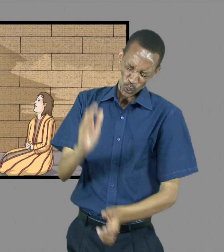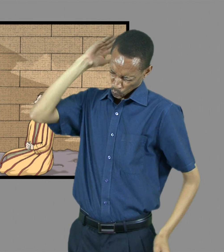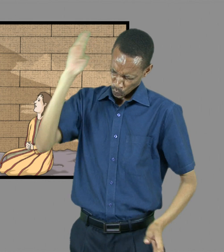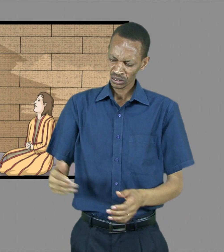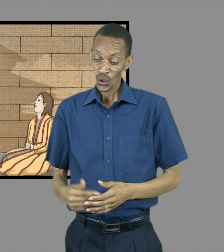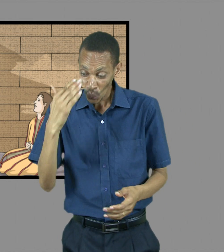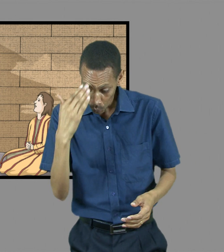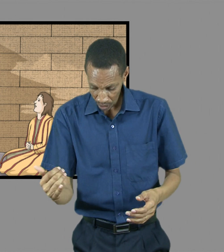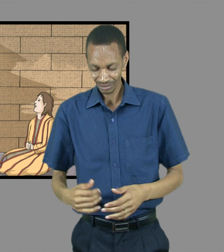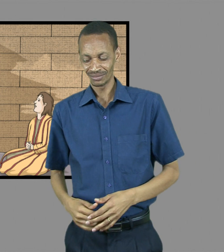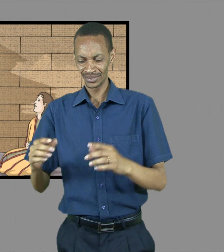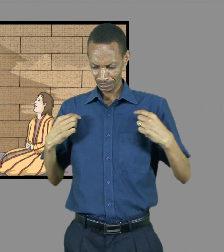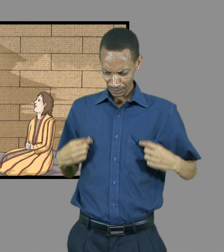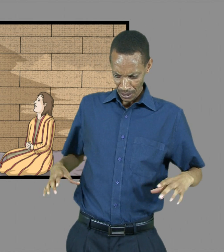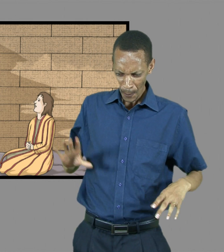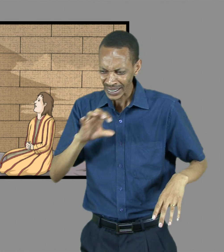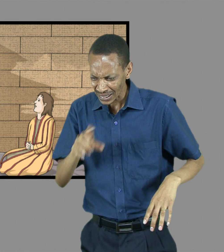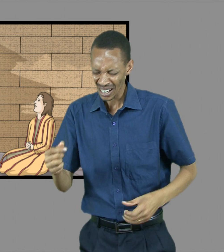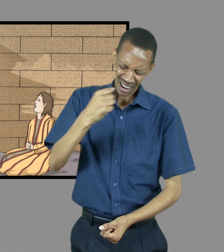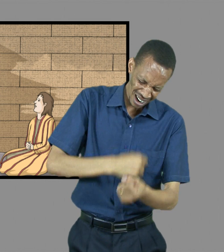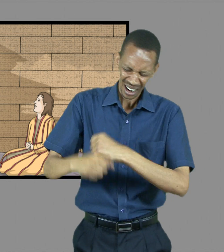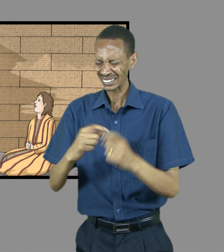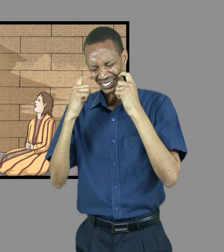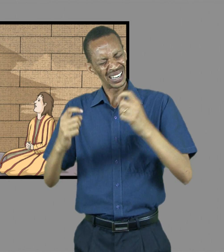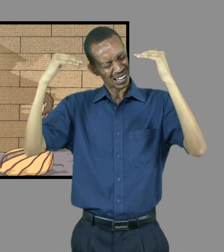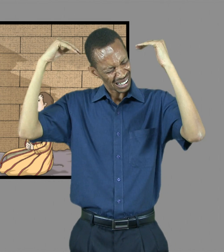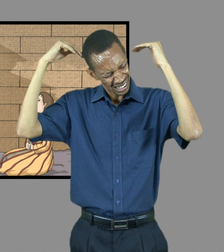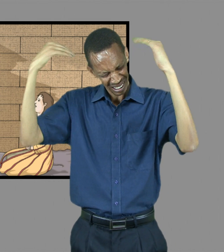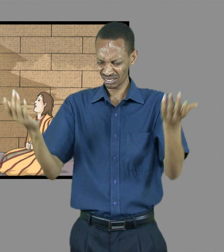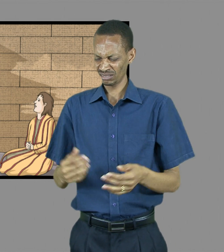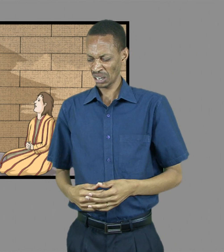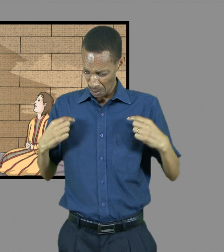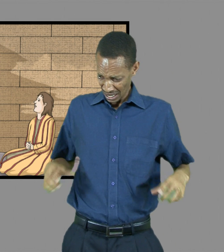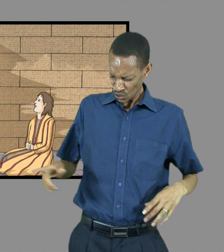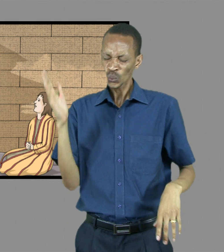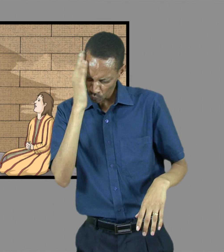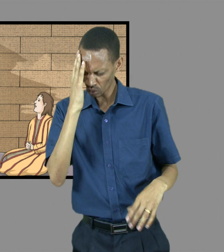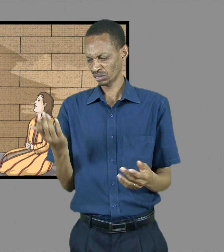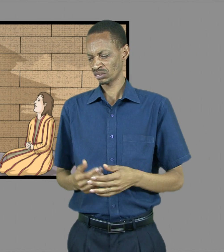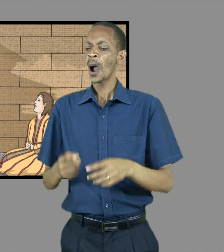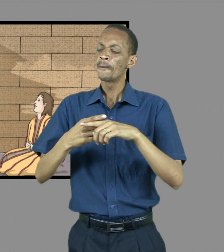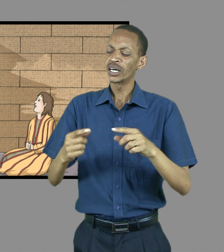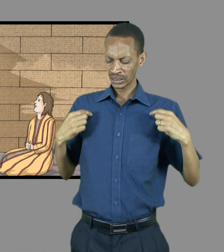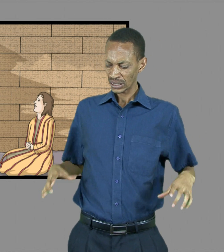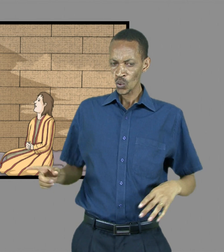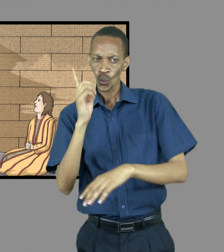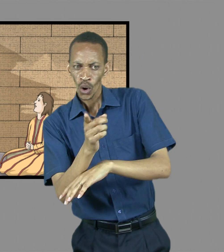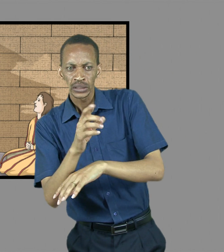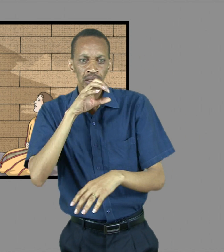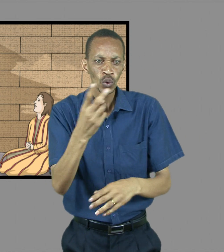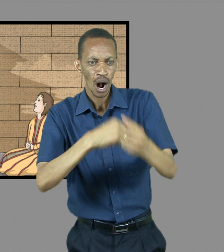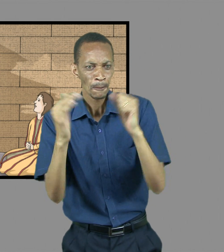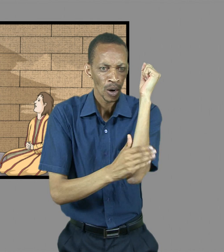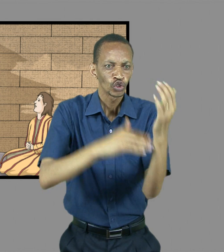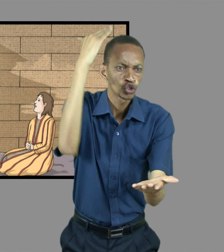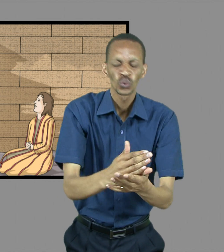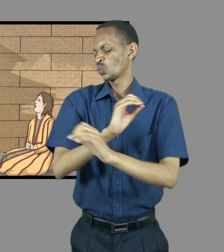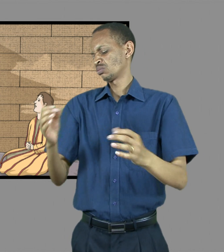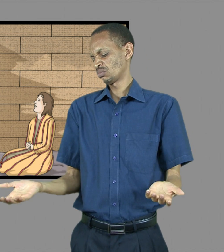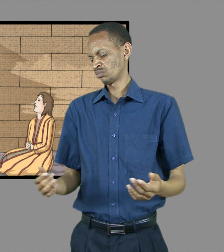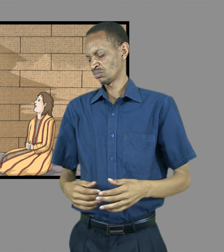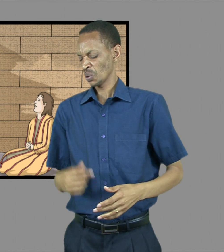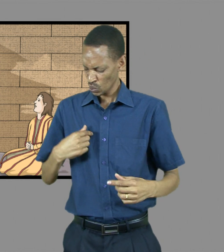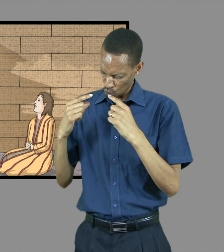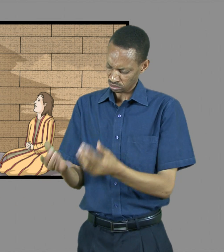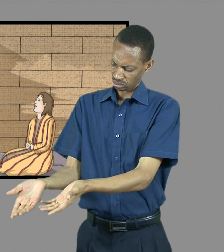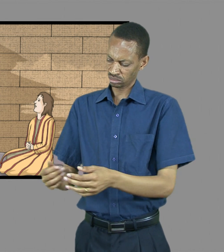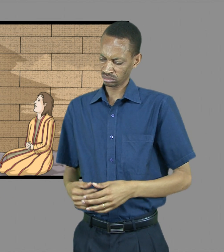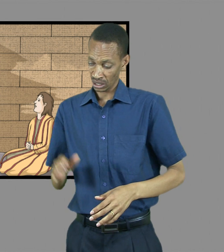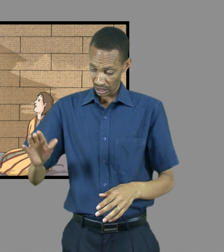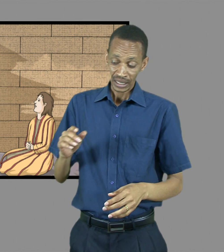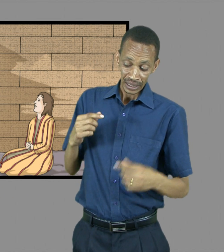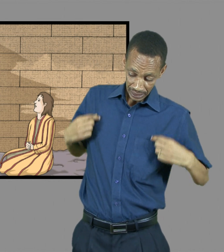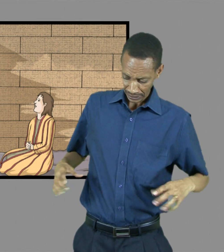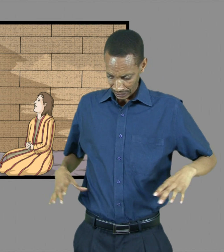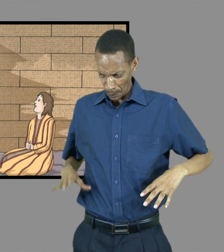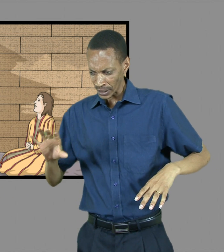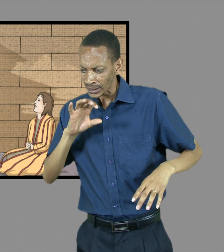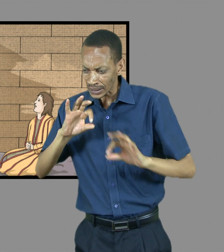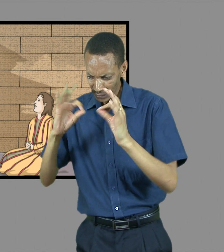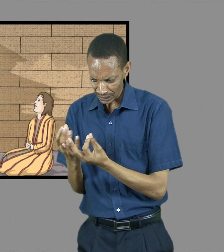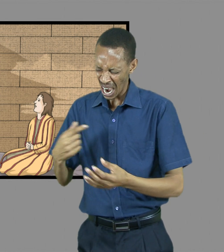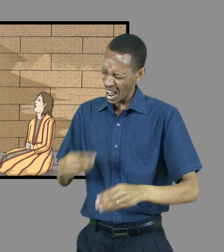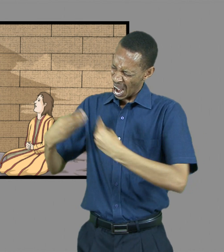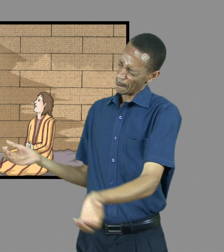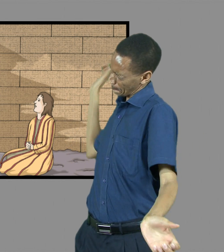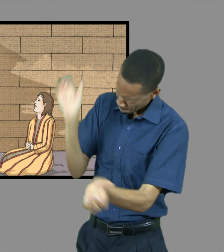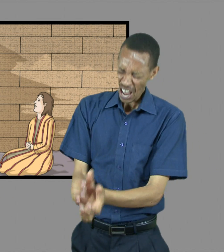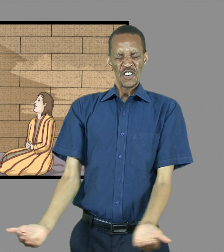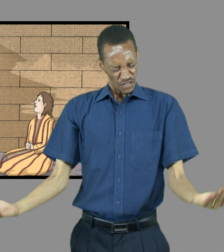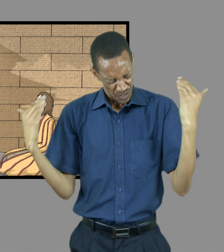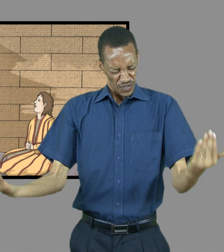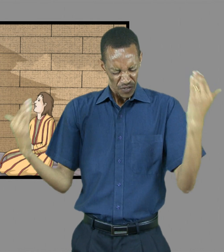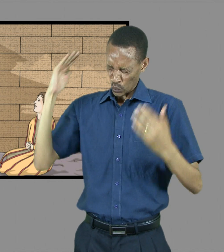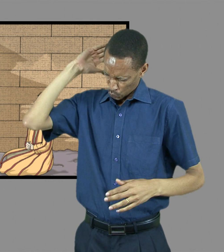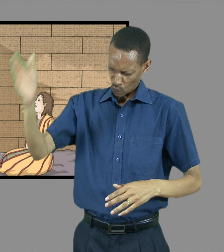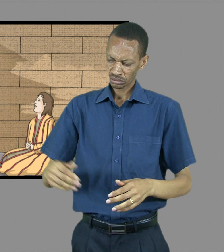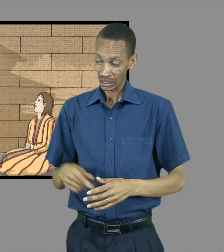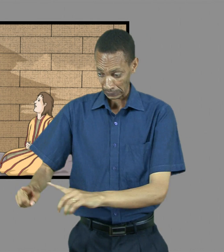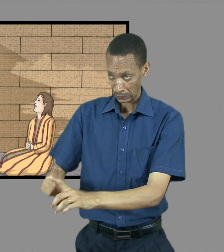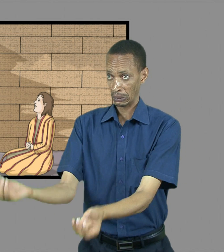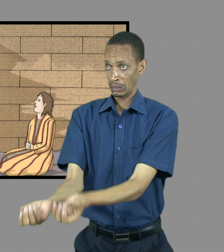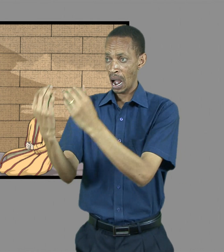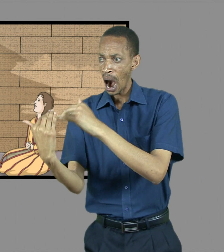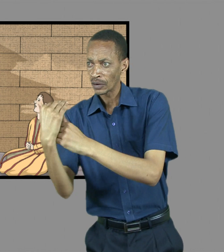I told him that I would judge his house forever for the iniquity of which he knows, because his sons blasphemed God and he did not restrain them.